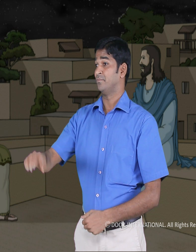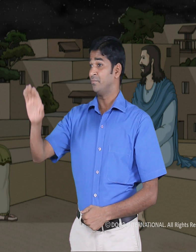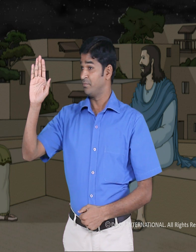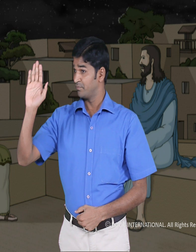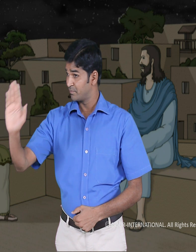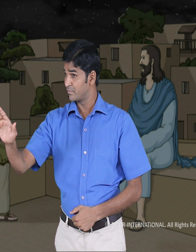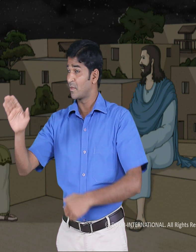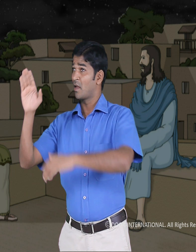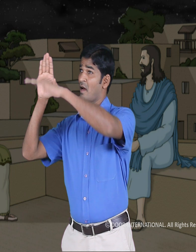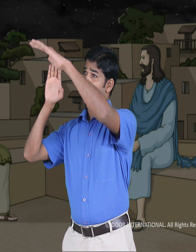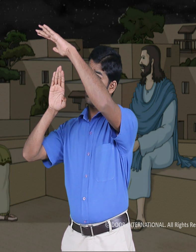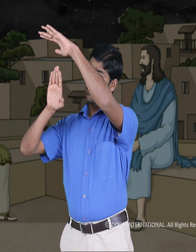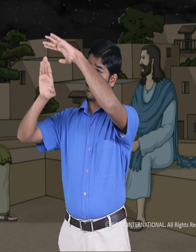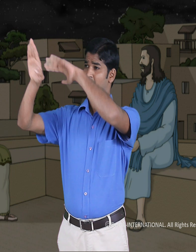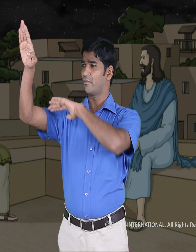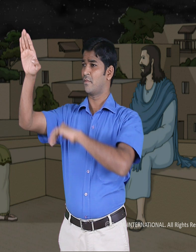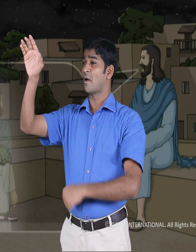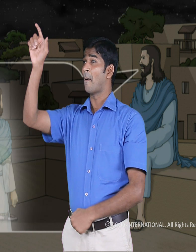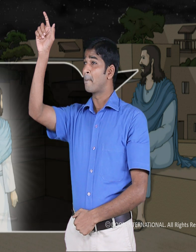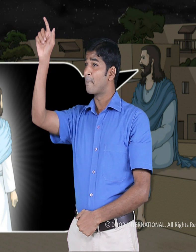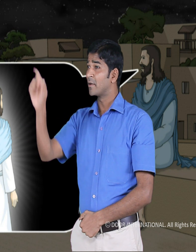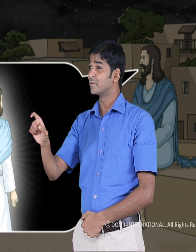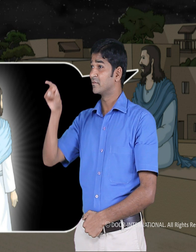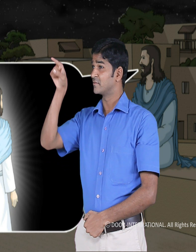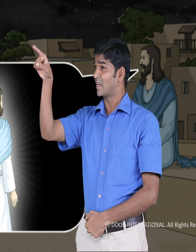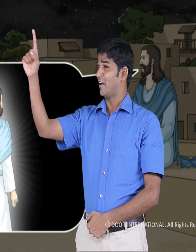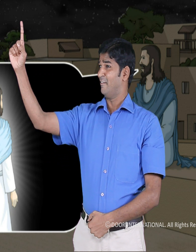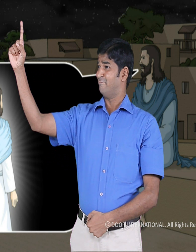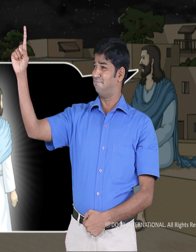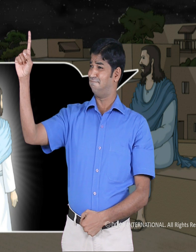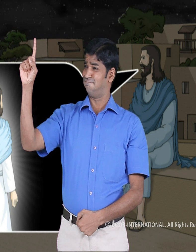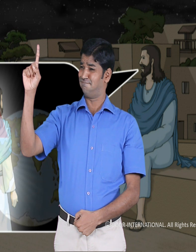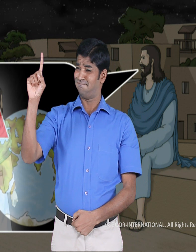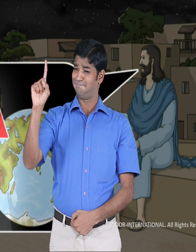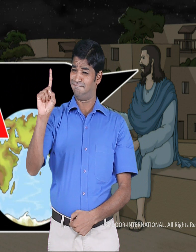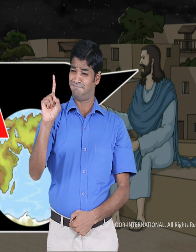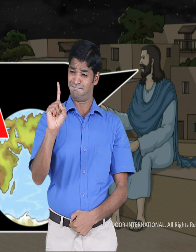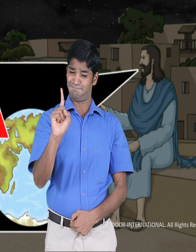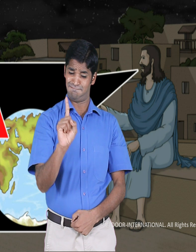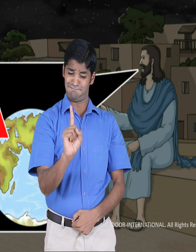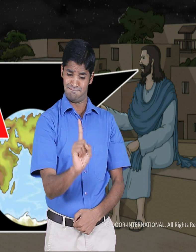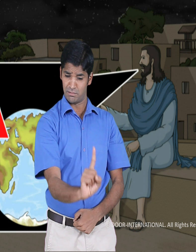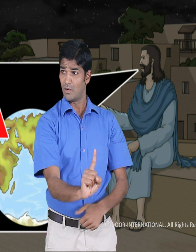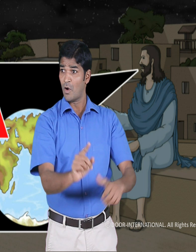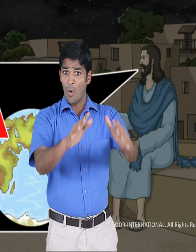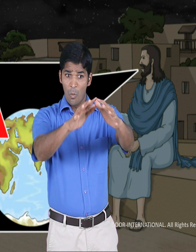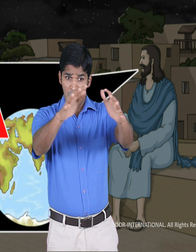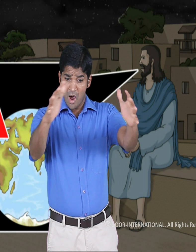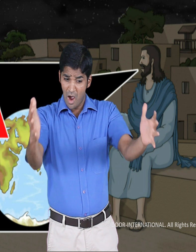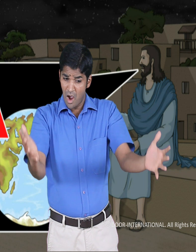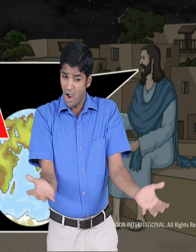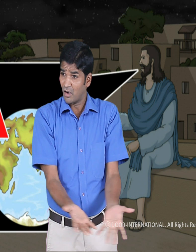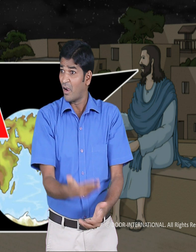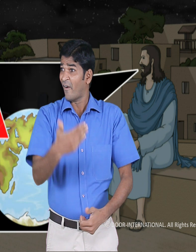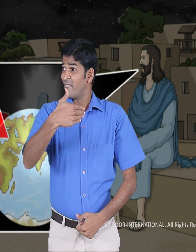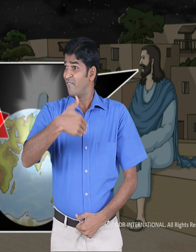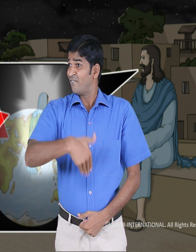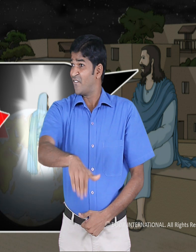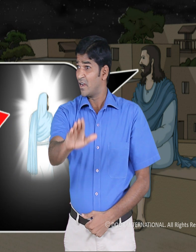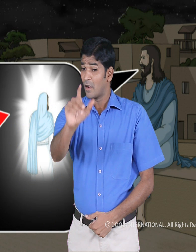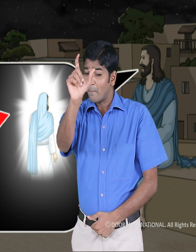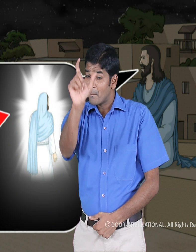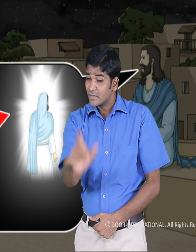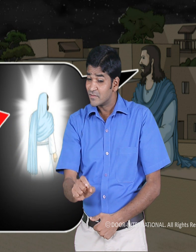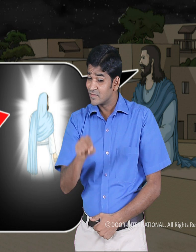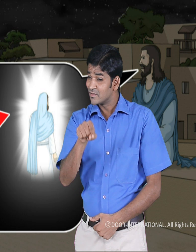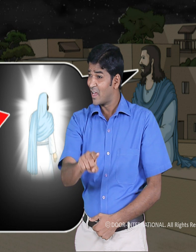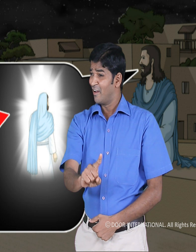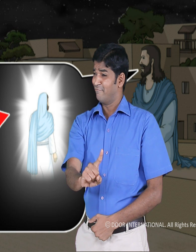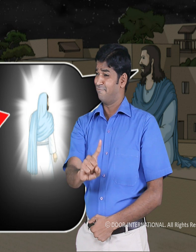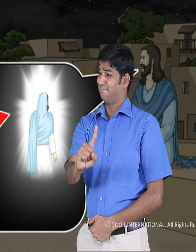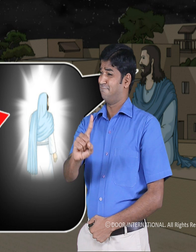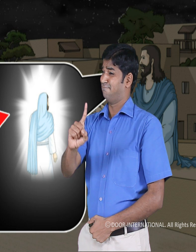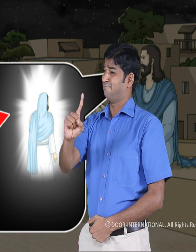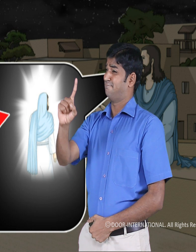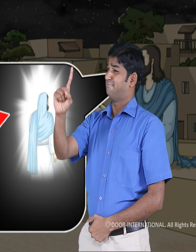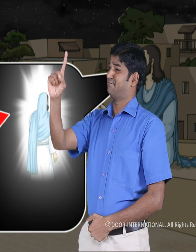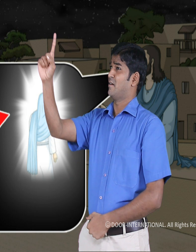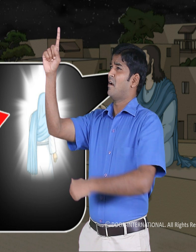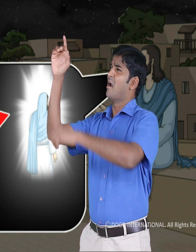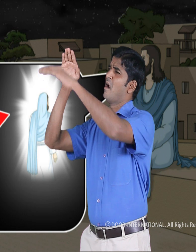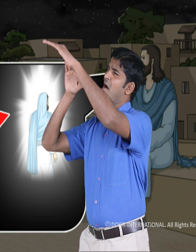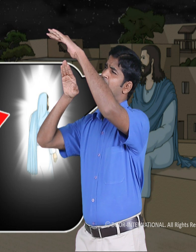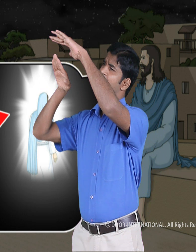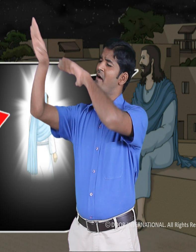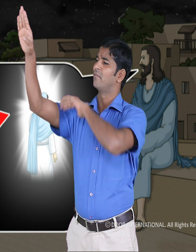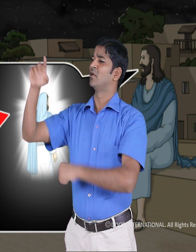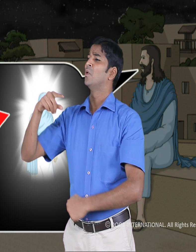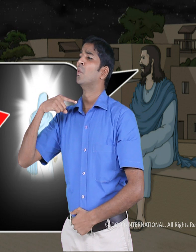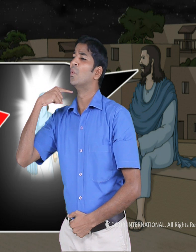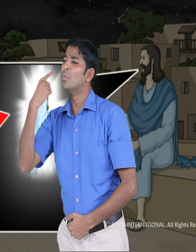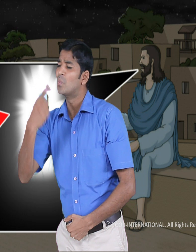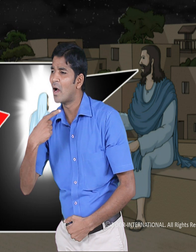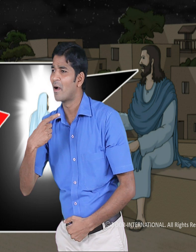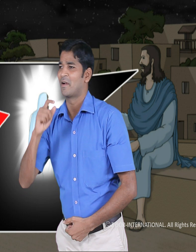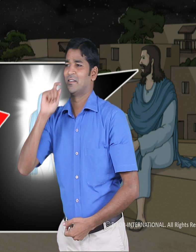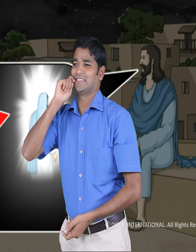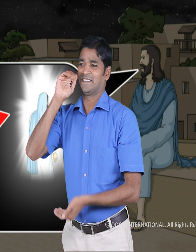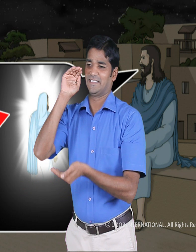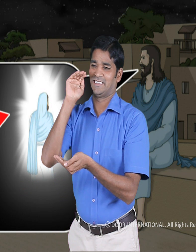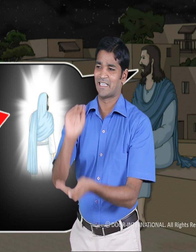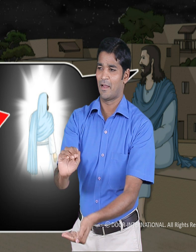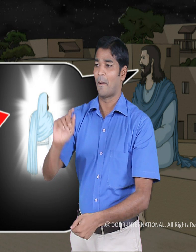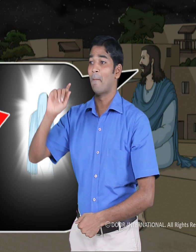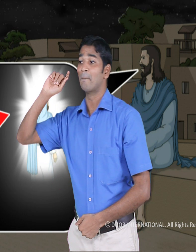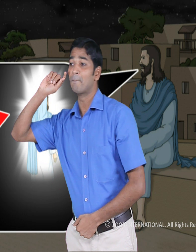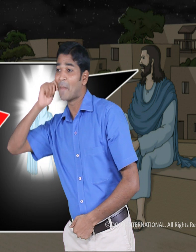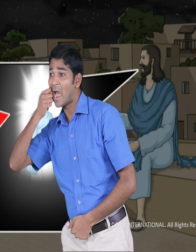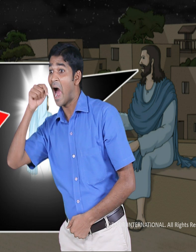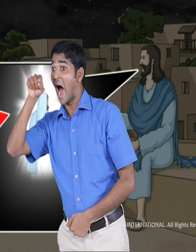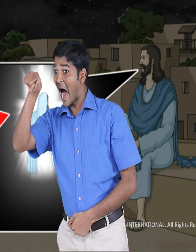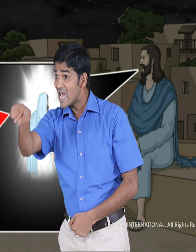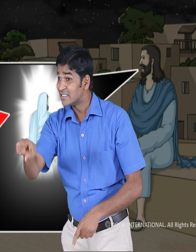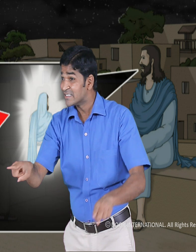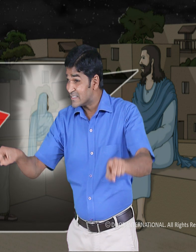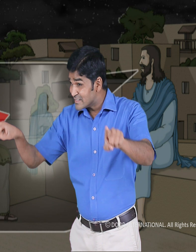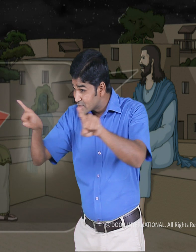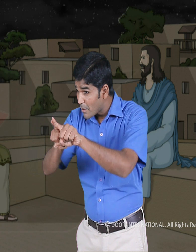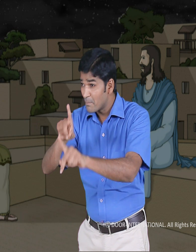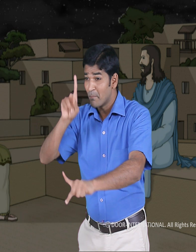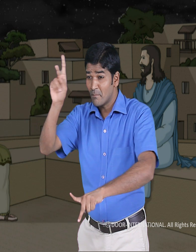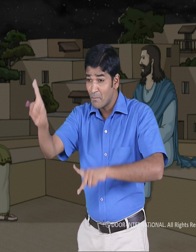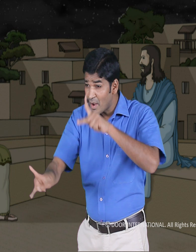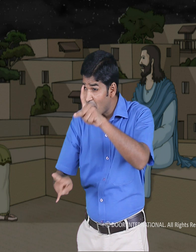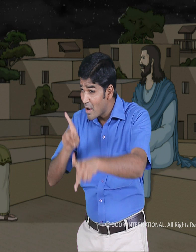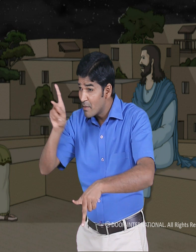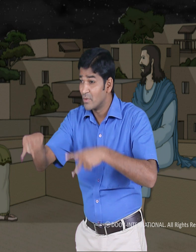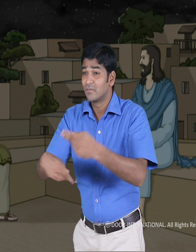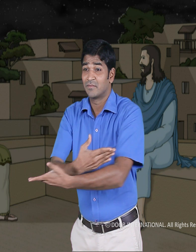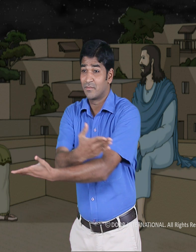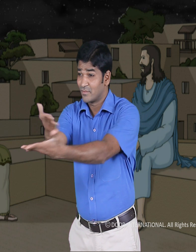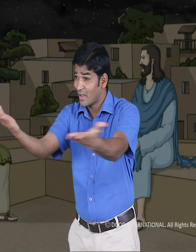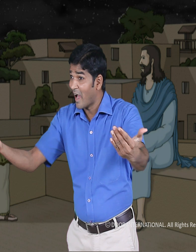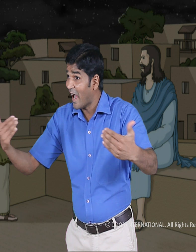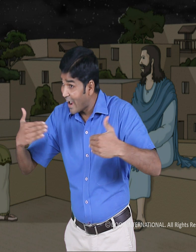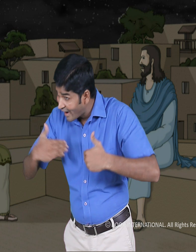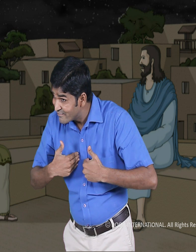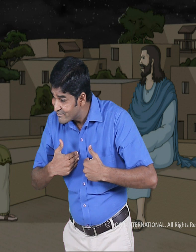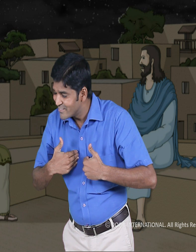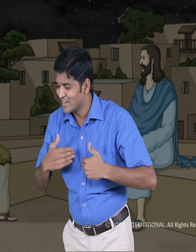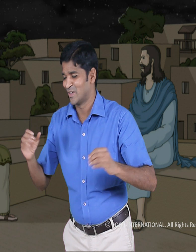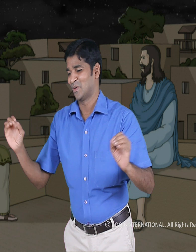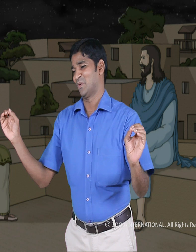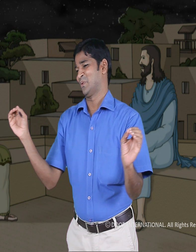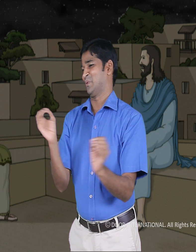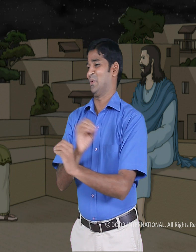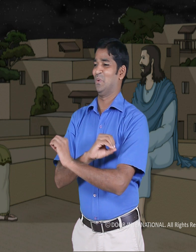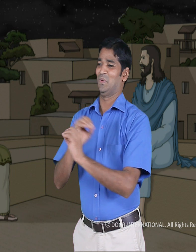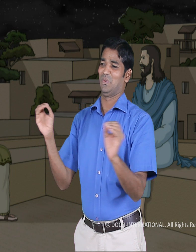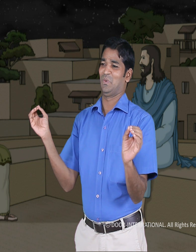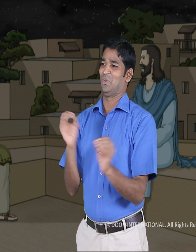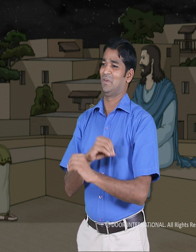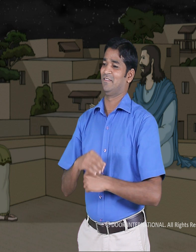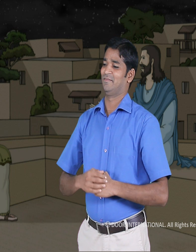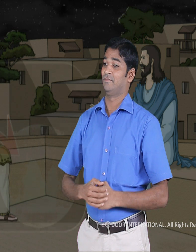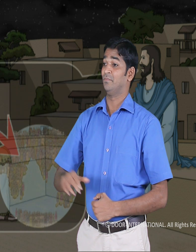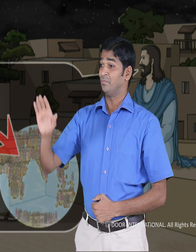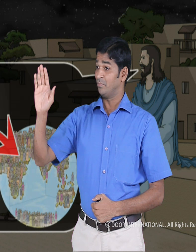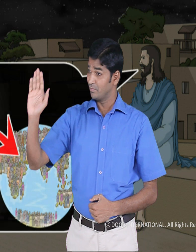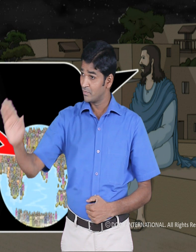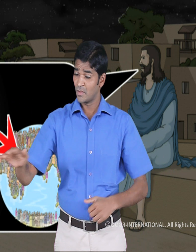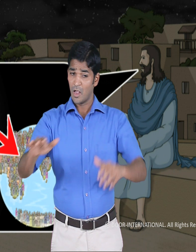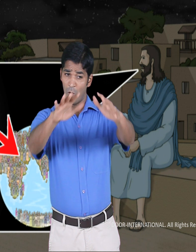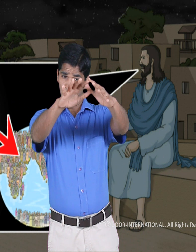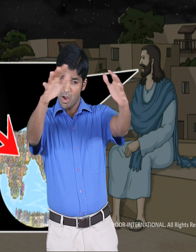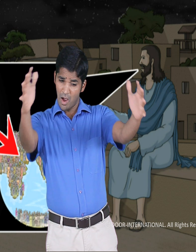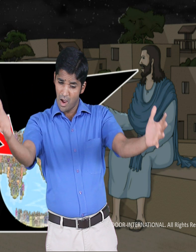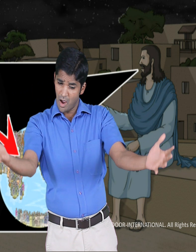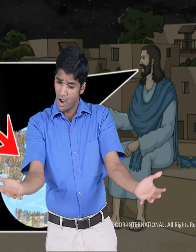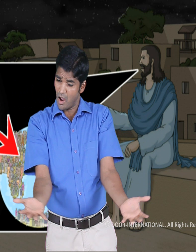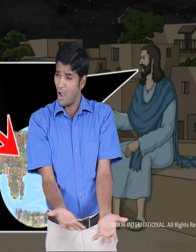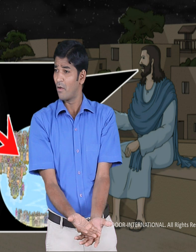No one has ascended into heaven except the One who descended from heaven—the Son of Man. Just as Moses lifted up the snake in the wilderness, so the Son of Man must be lifted up, that everyone who believes in Him may have eternal life.